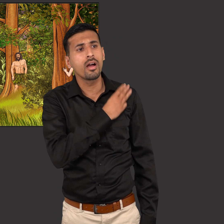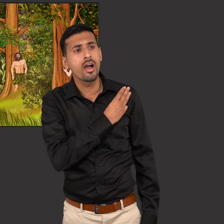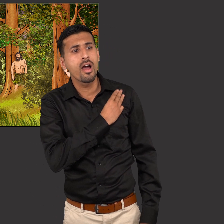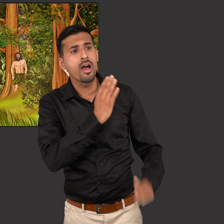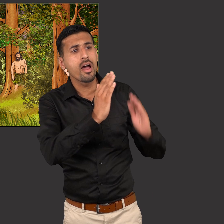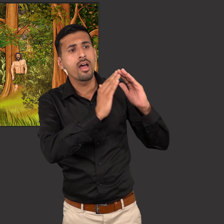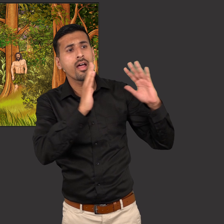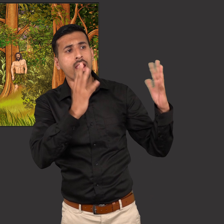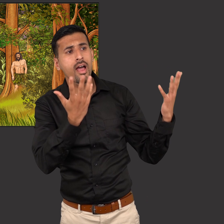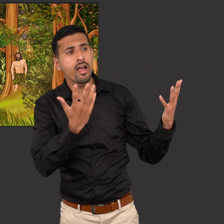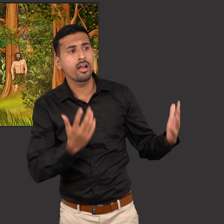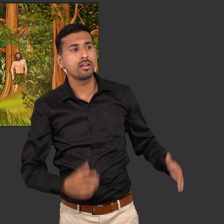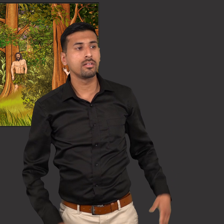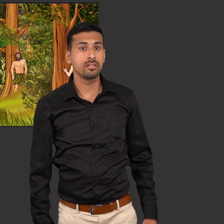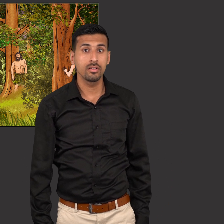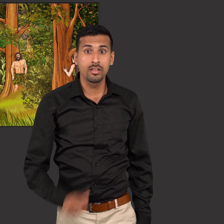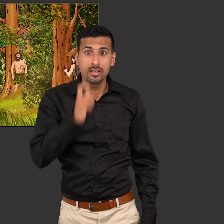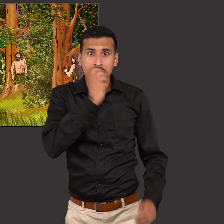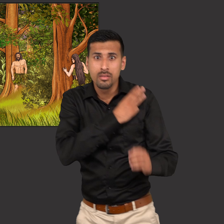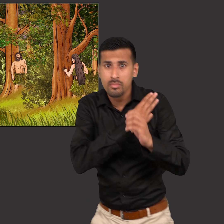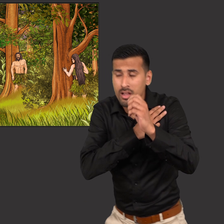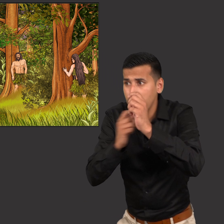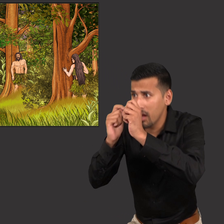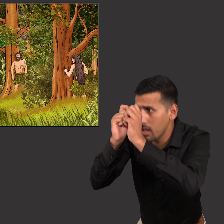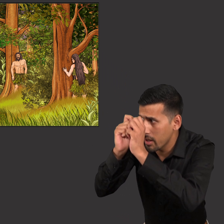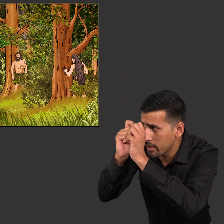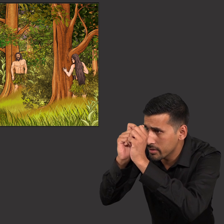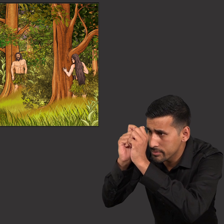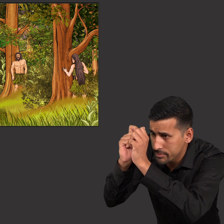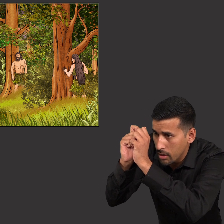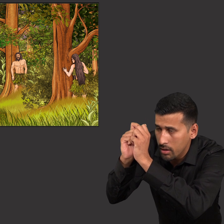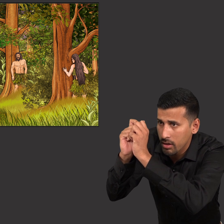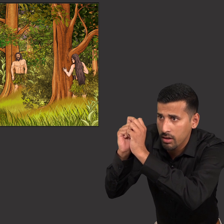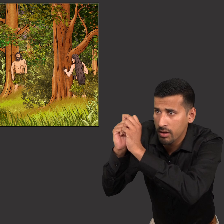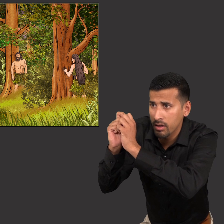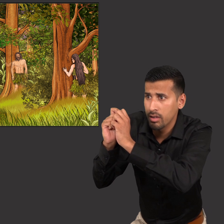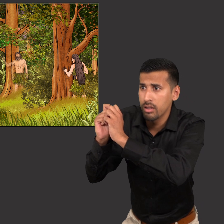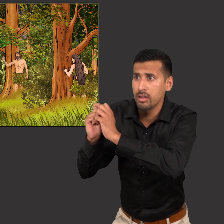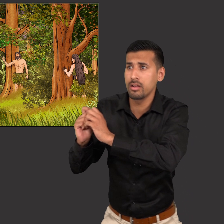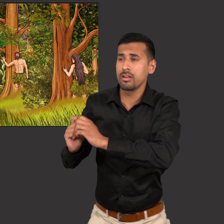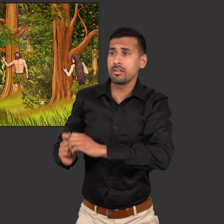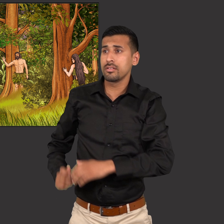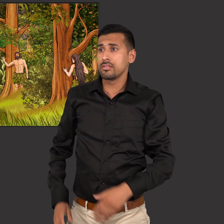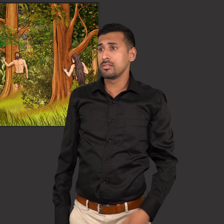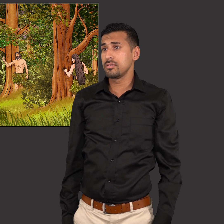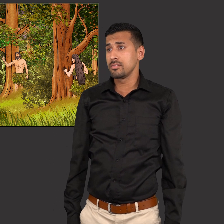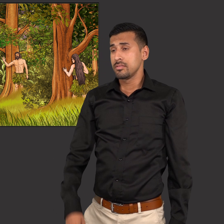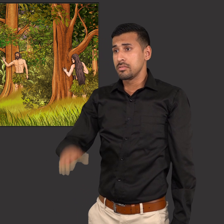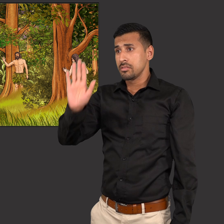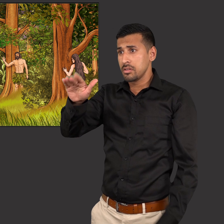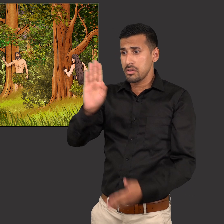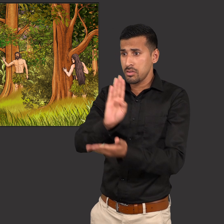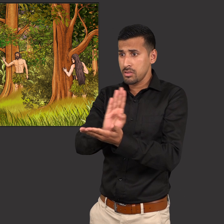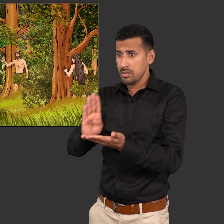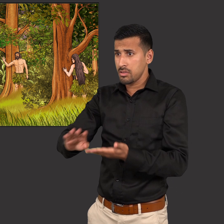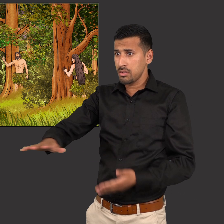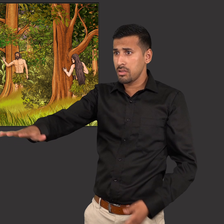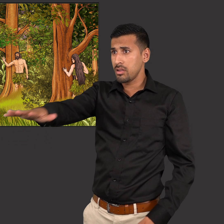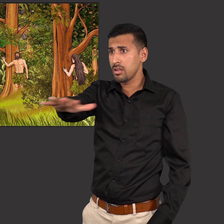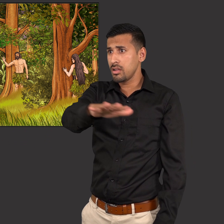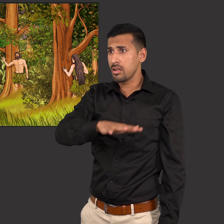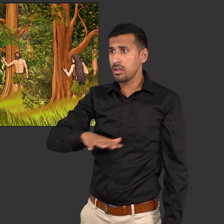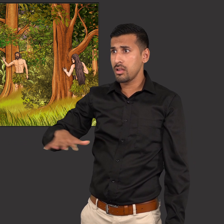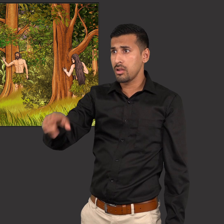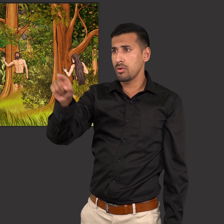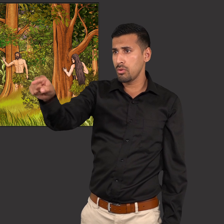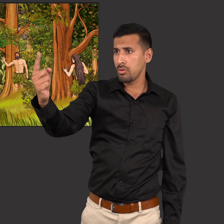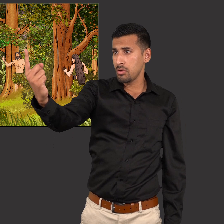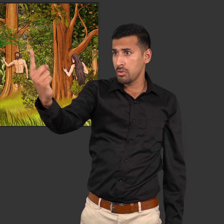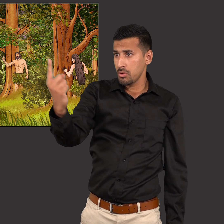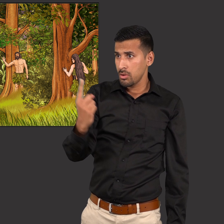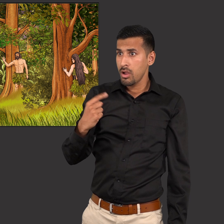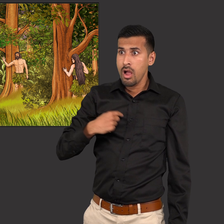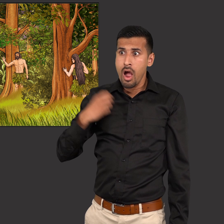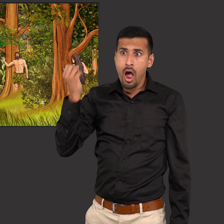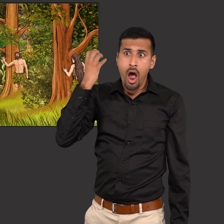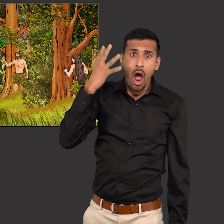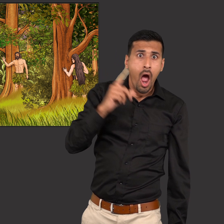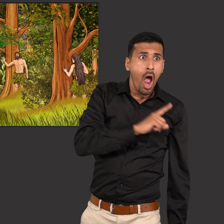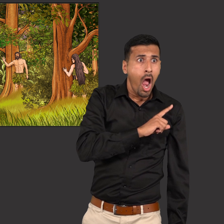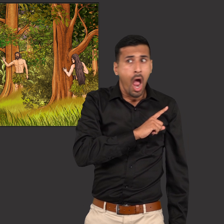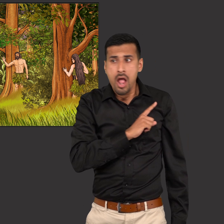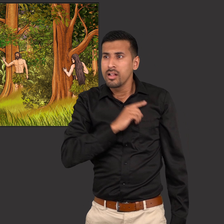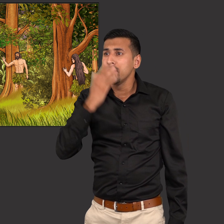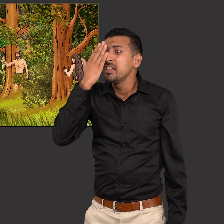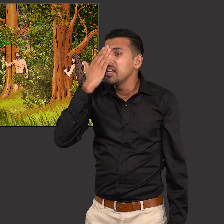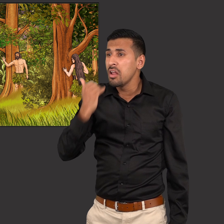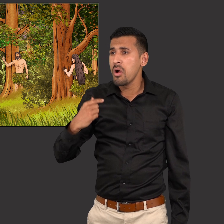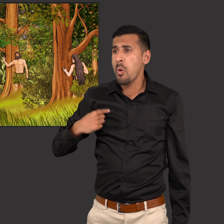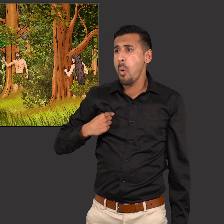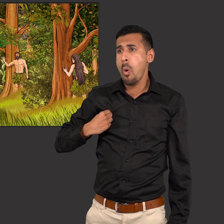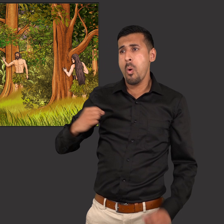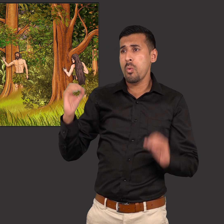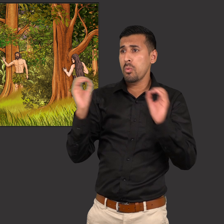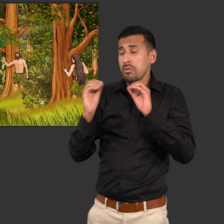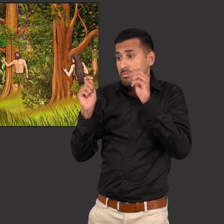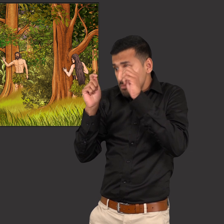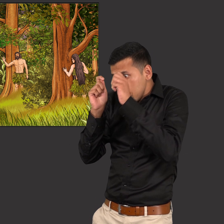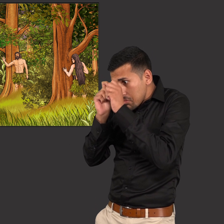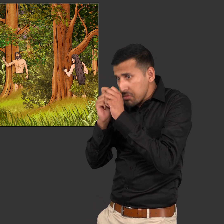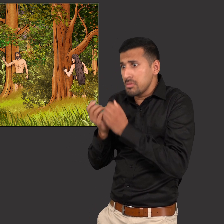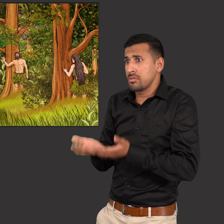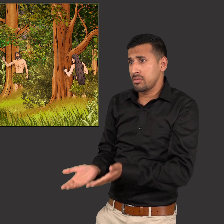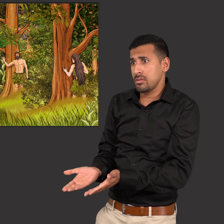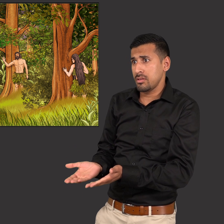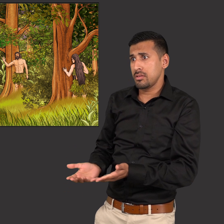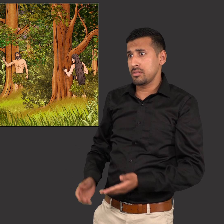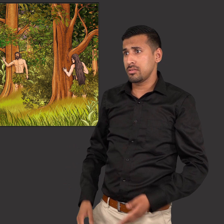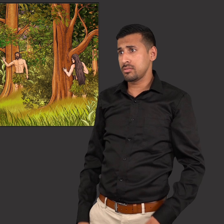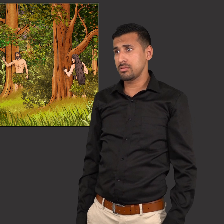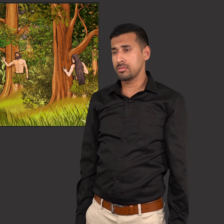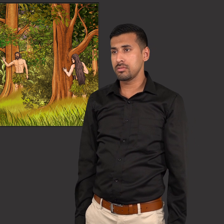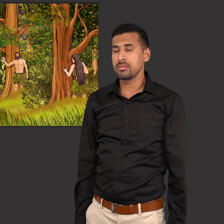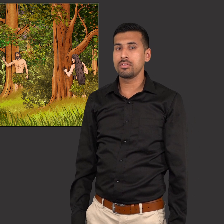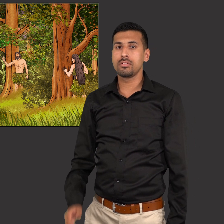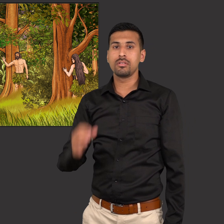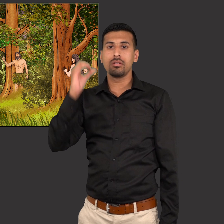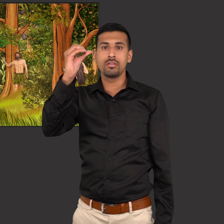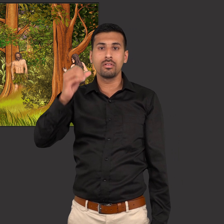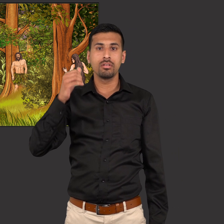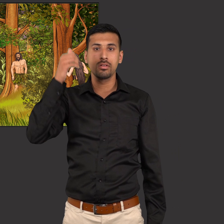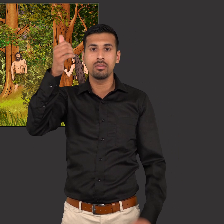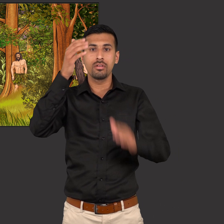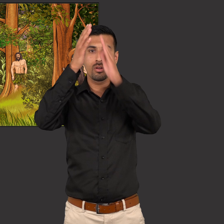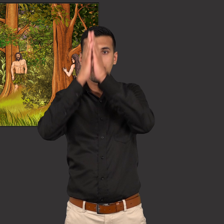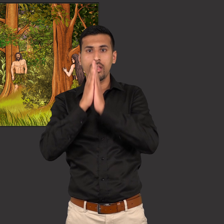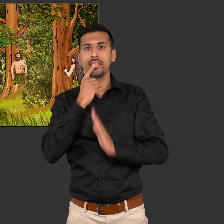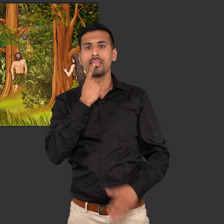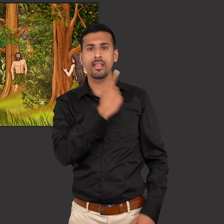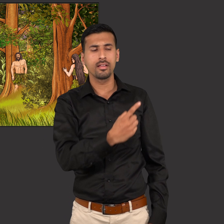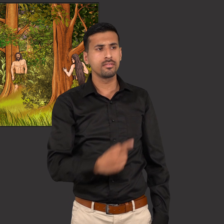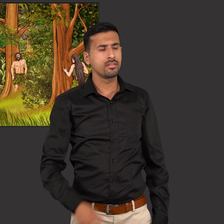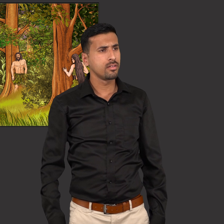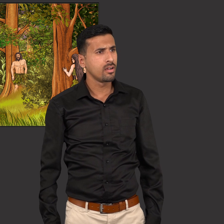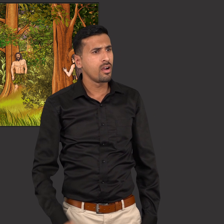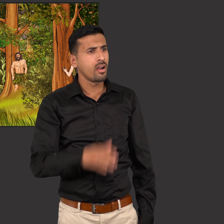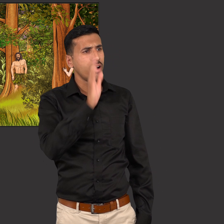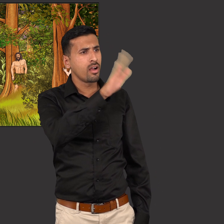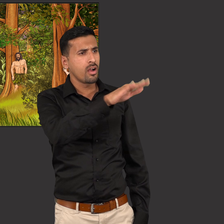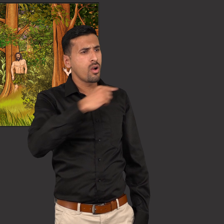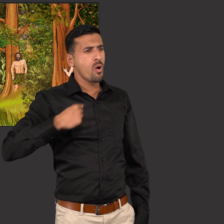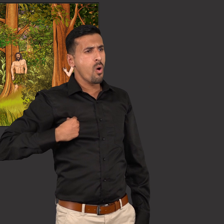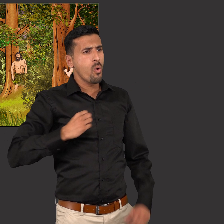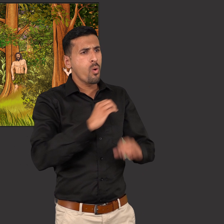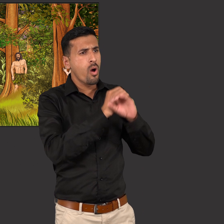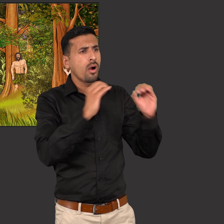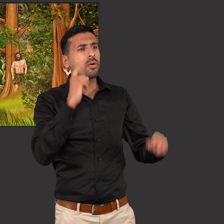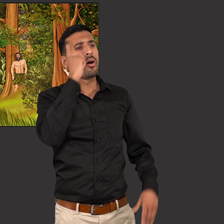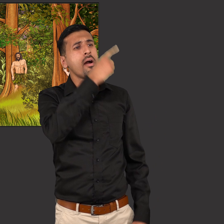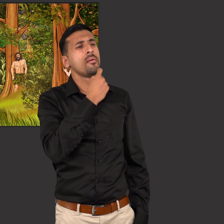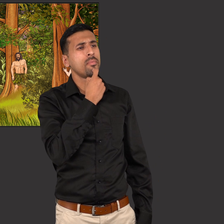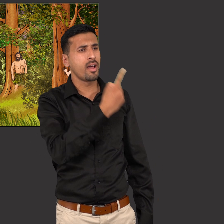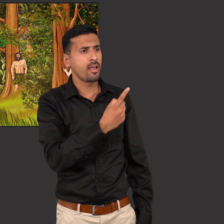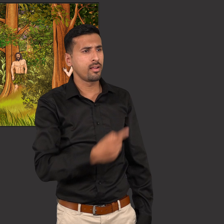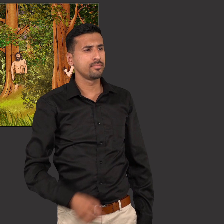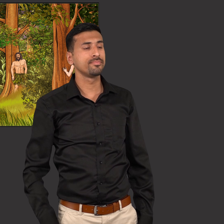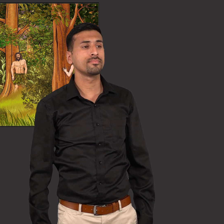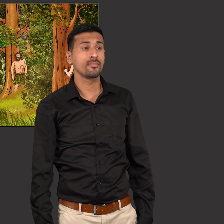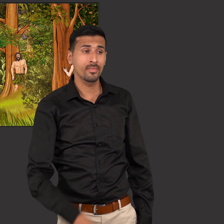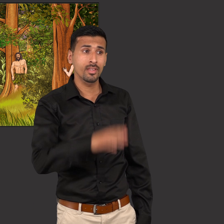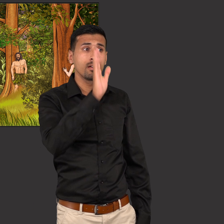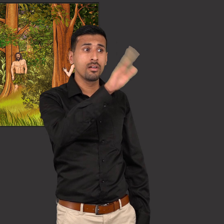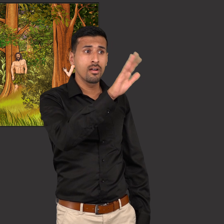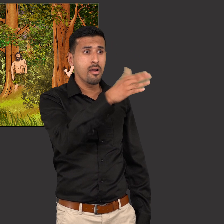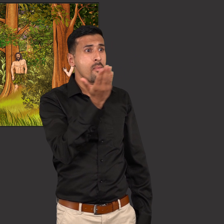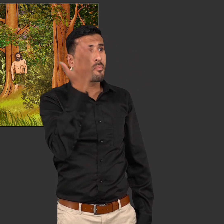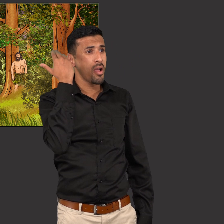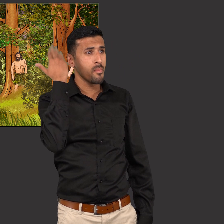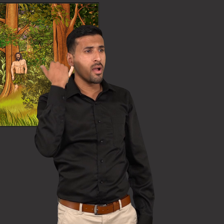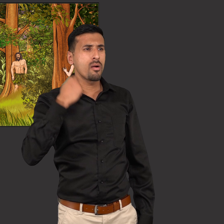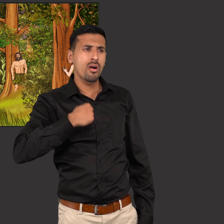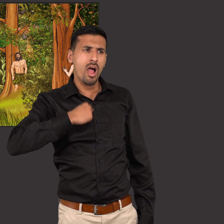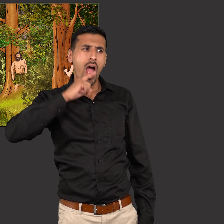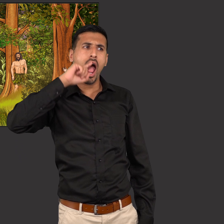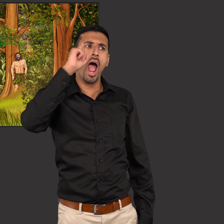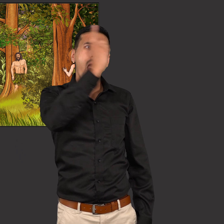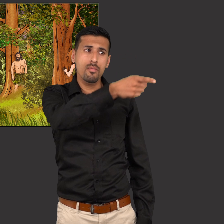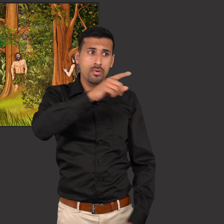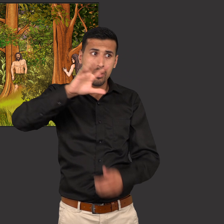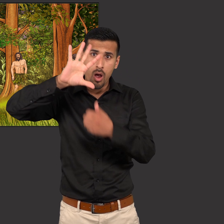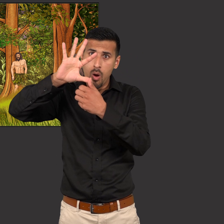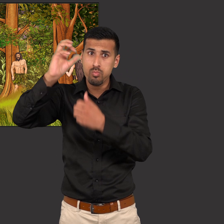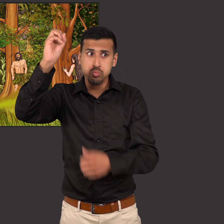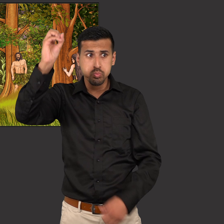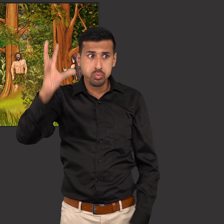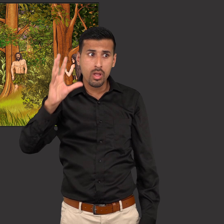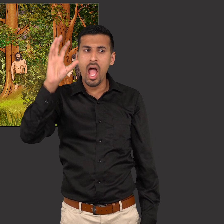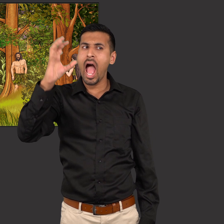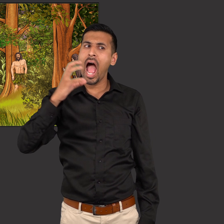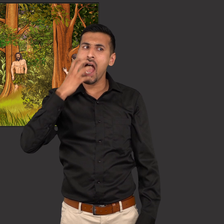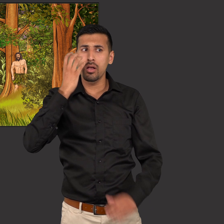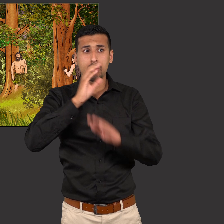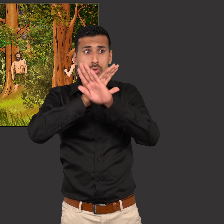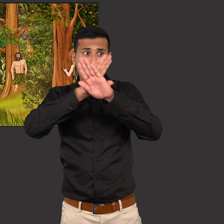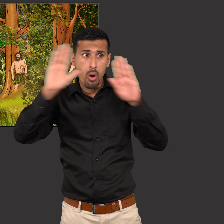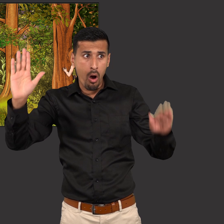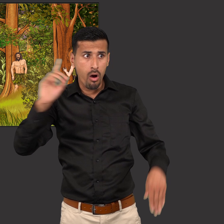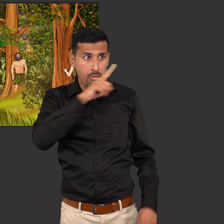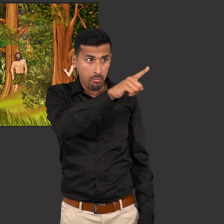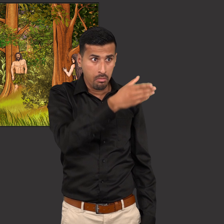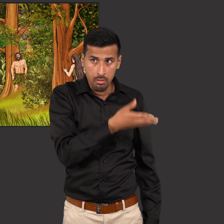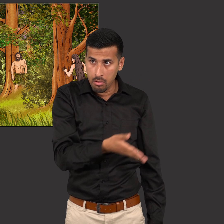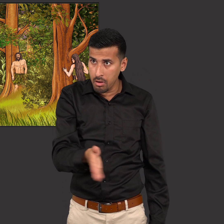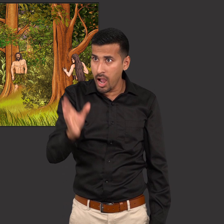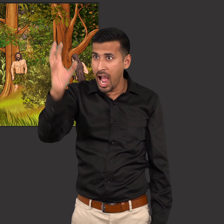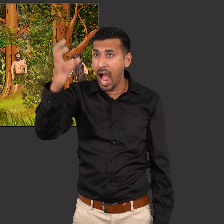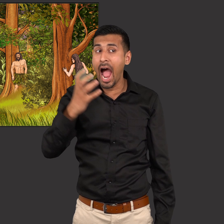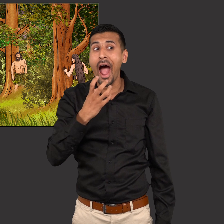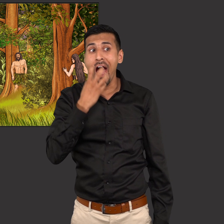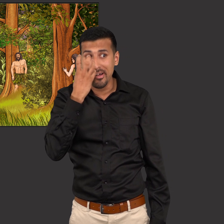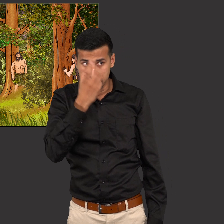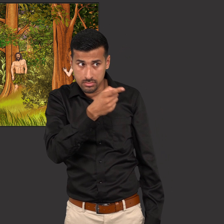But the LORD God called out to the man, “Where are you?” “I heard Your voice in the garden,” he replied, “and I was afraid because I was naked; so I hid myself.”